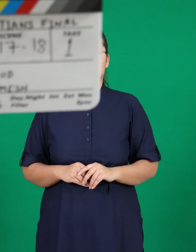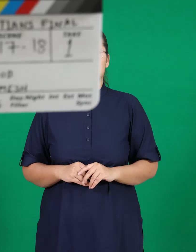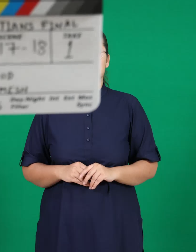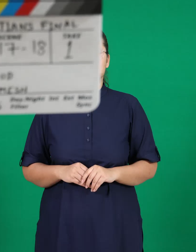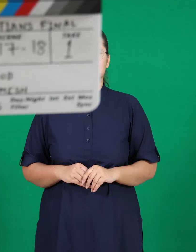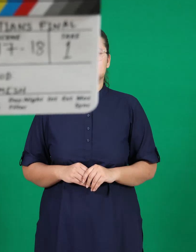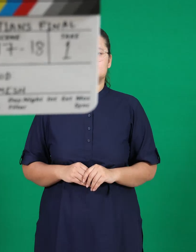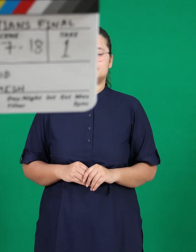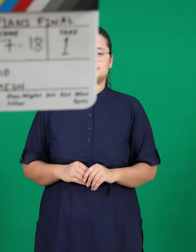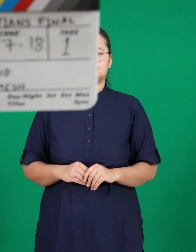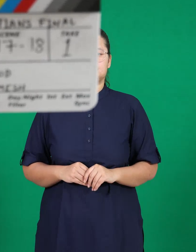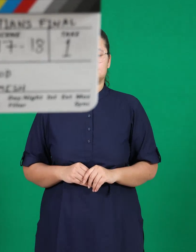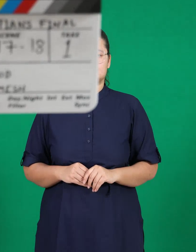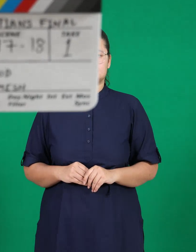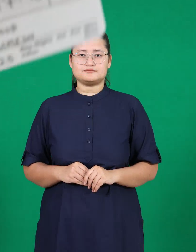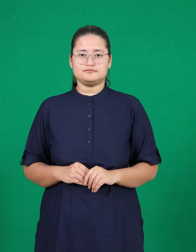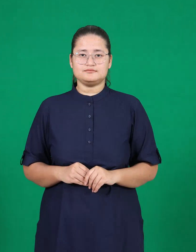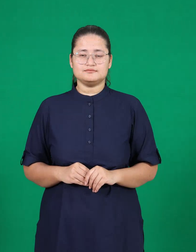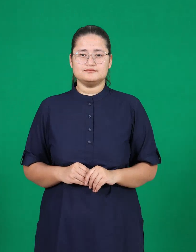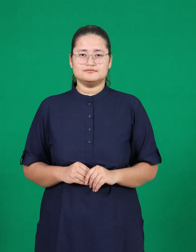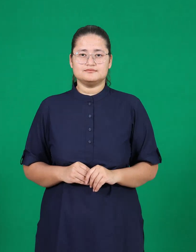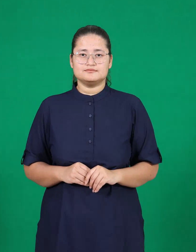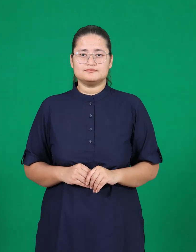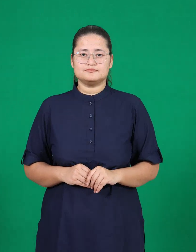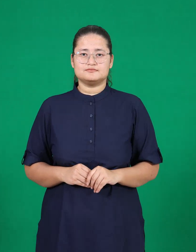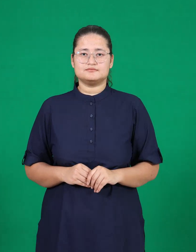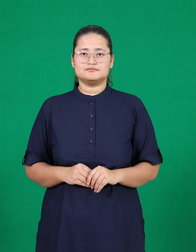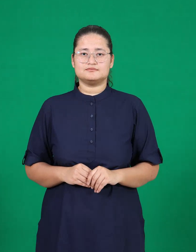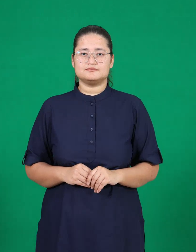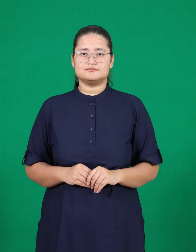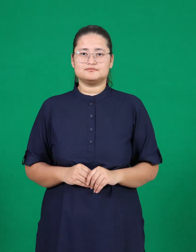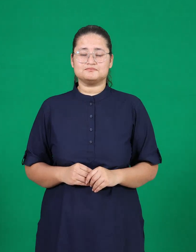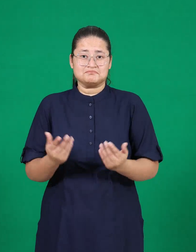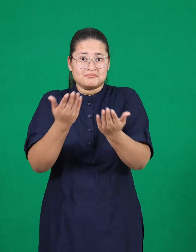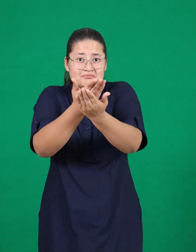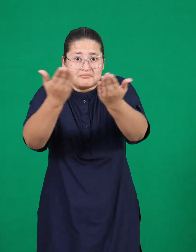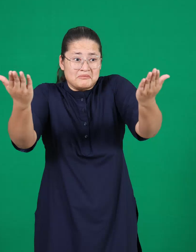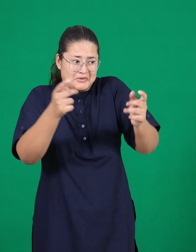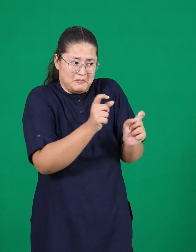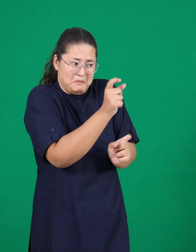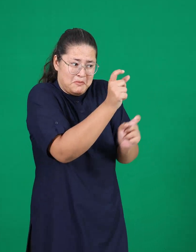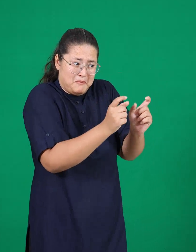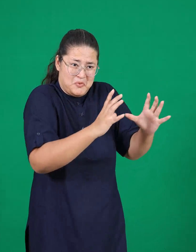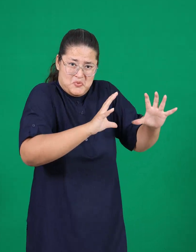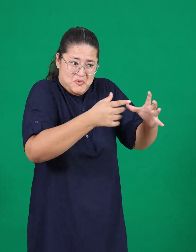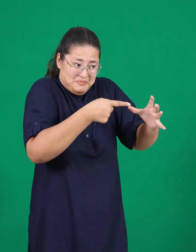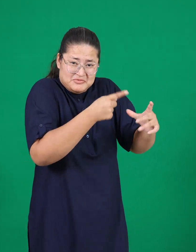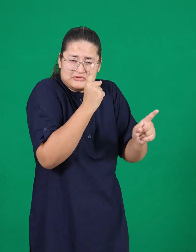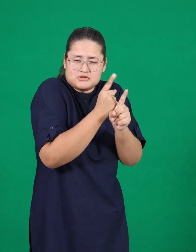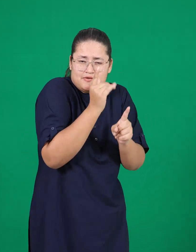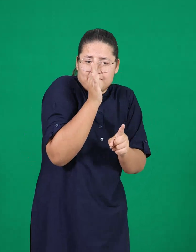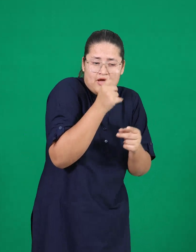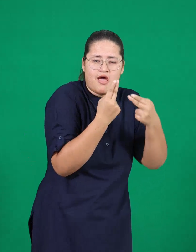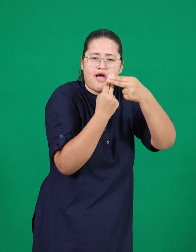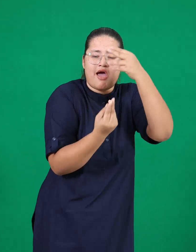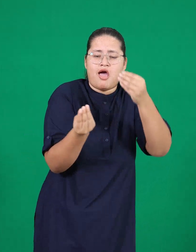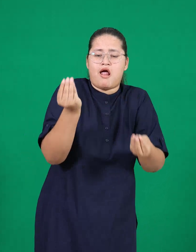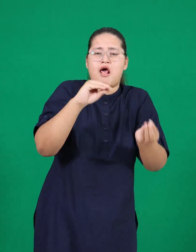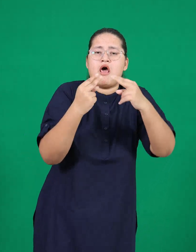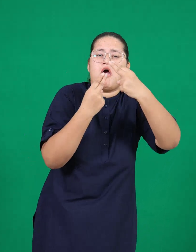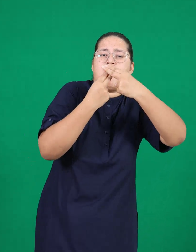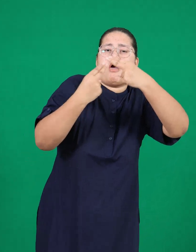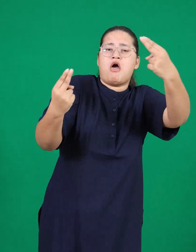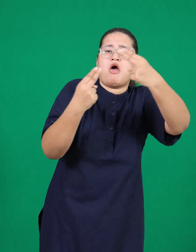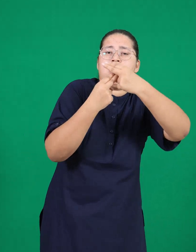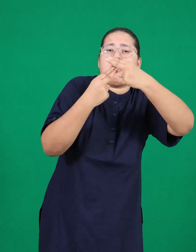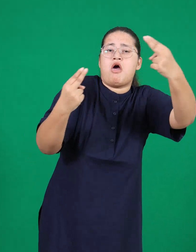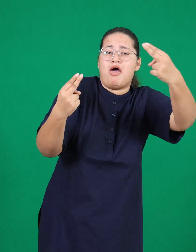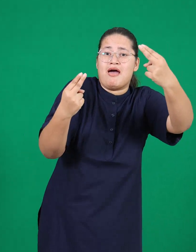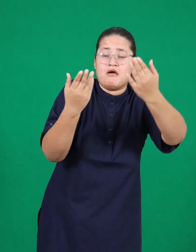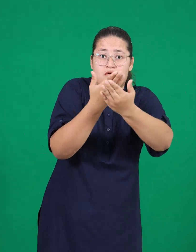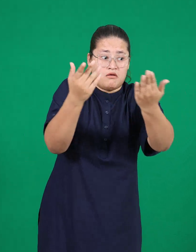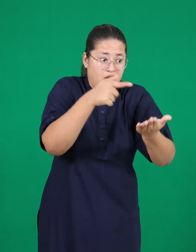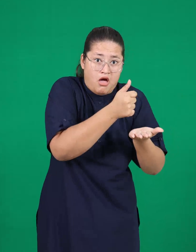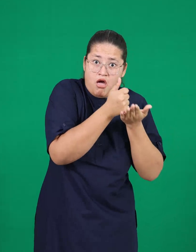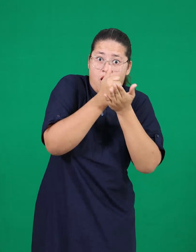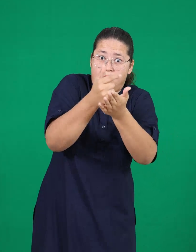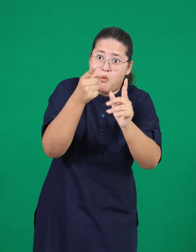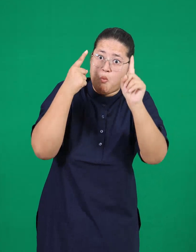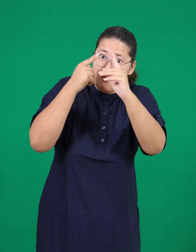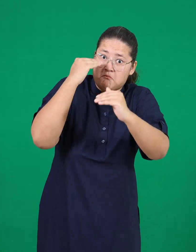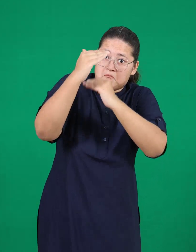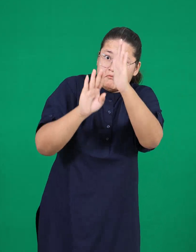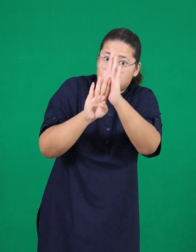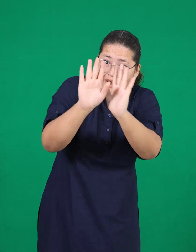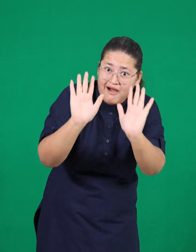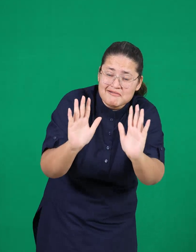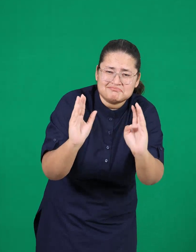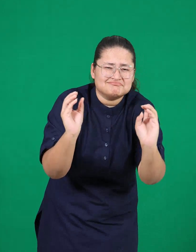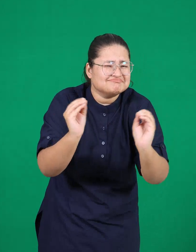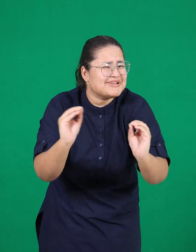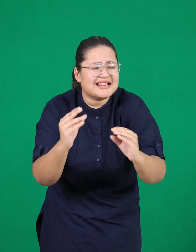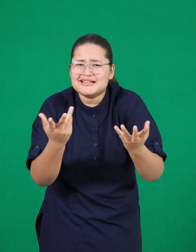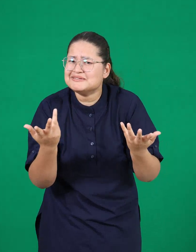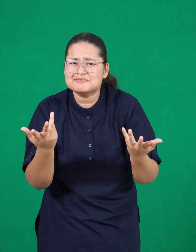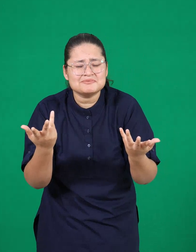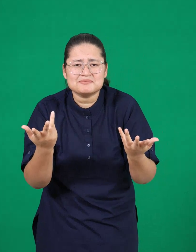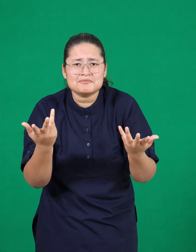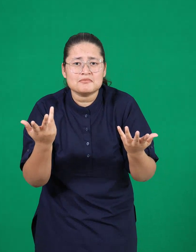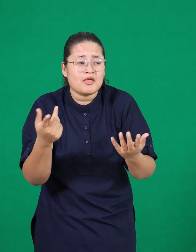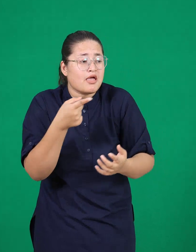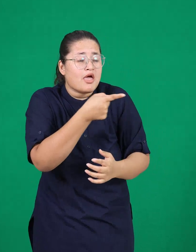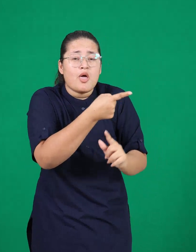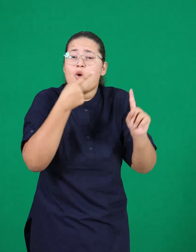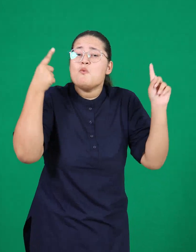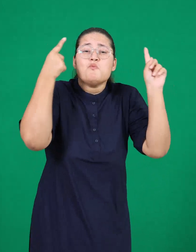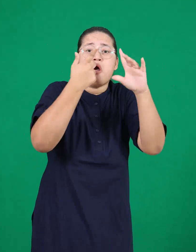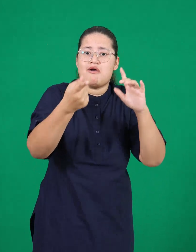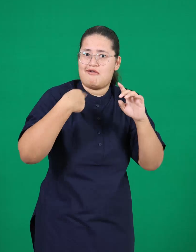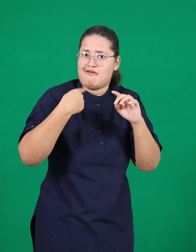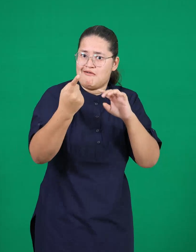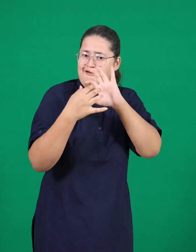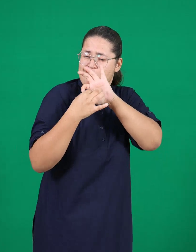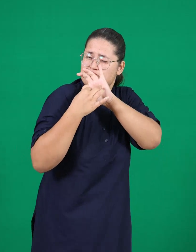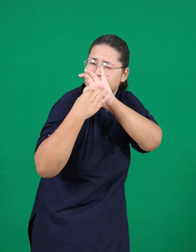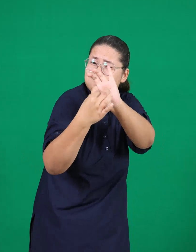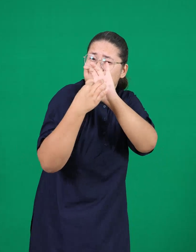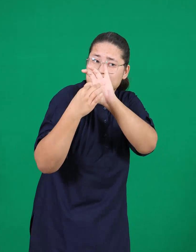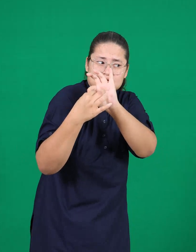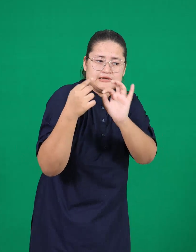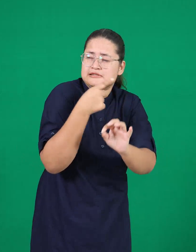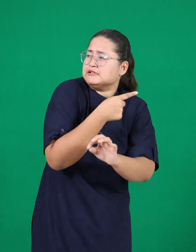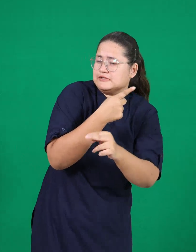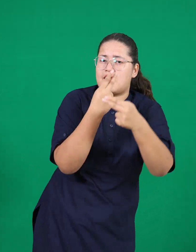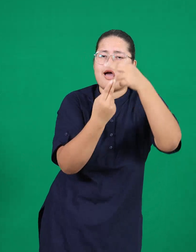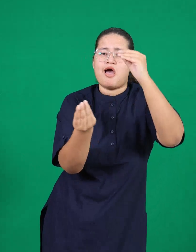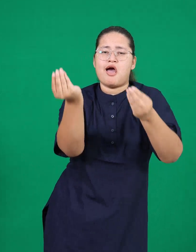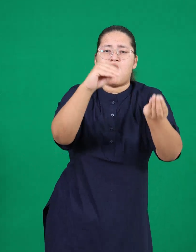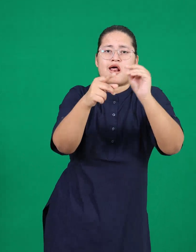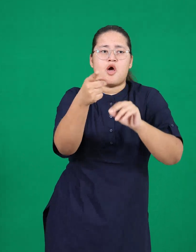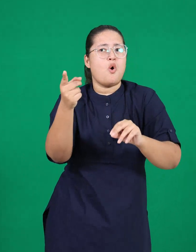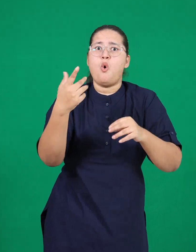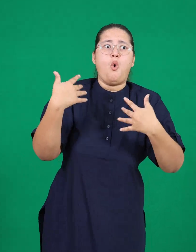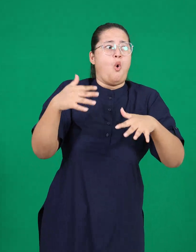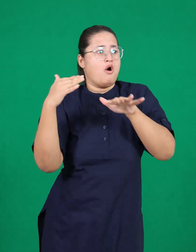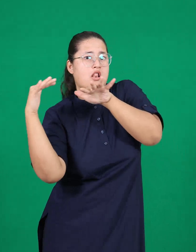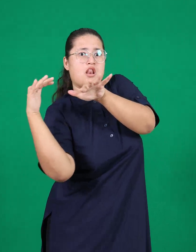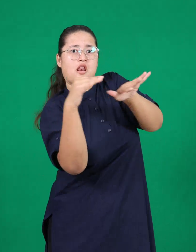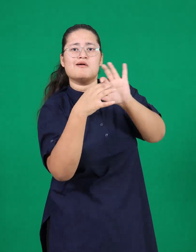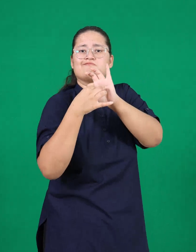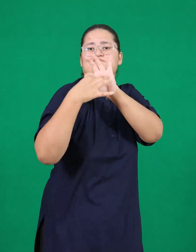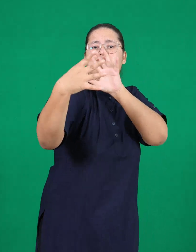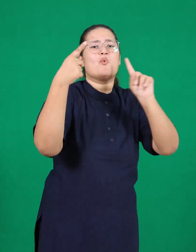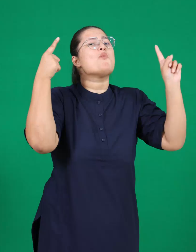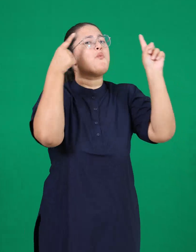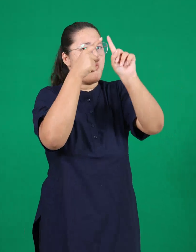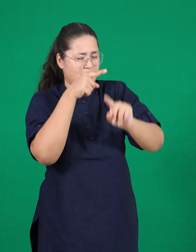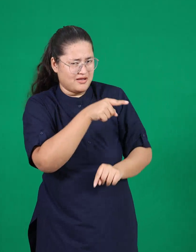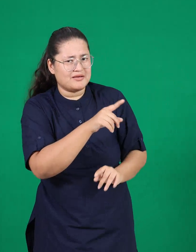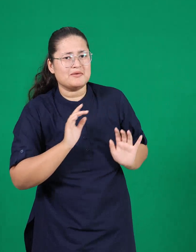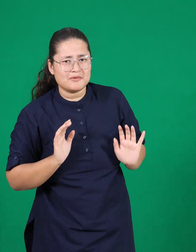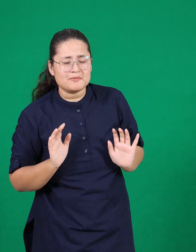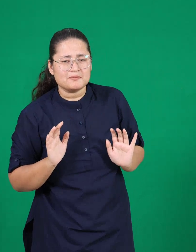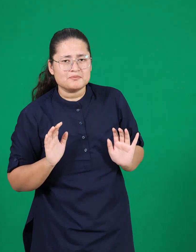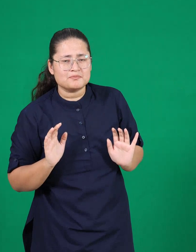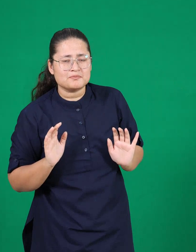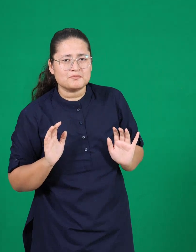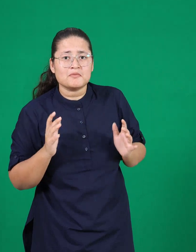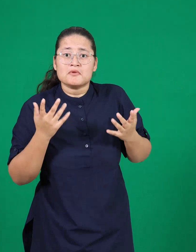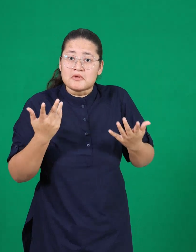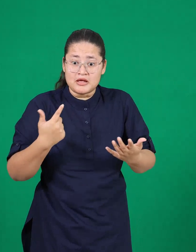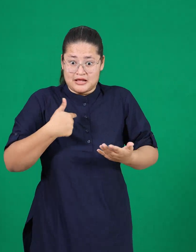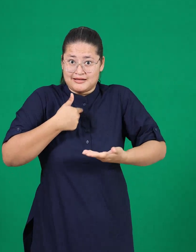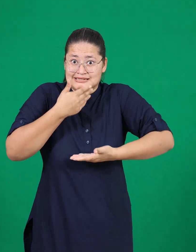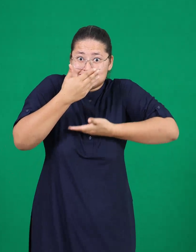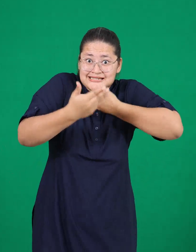Those people are zealous for you, but not in a good way. Instead, they want to isolate you from us, so that you may be zealous for them.